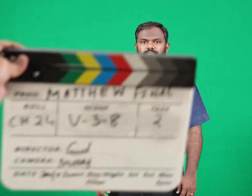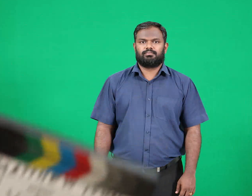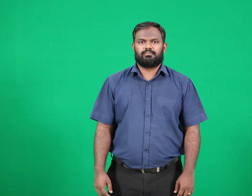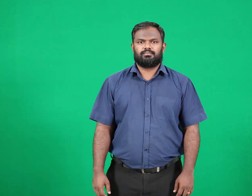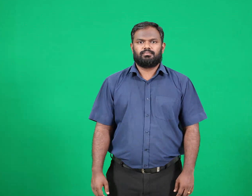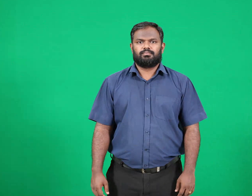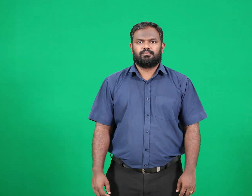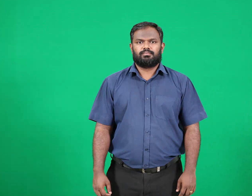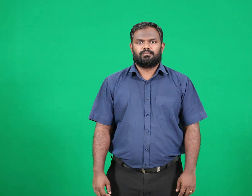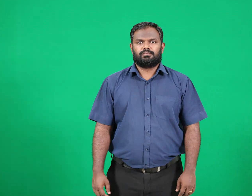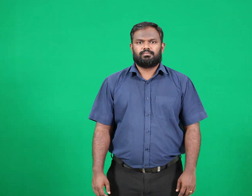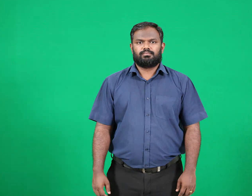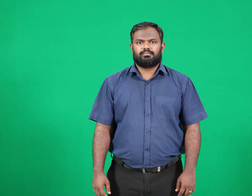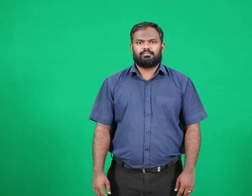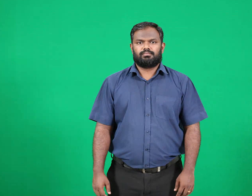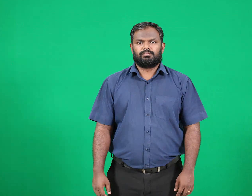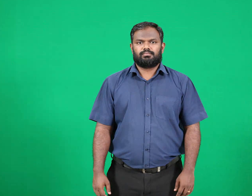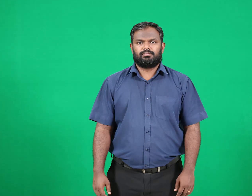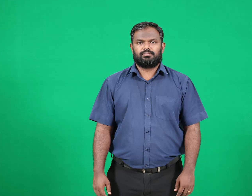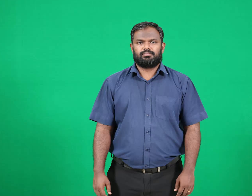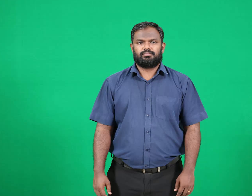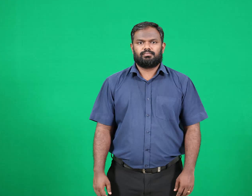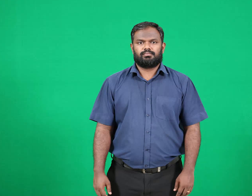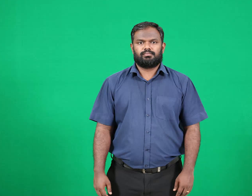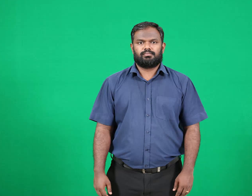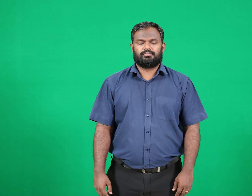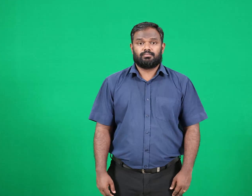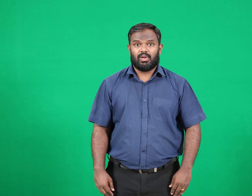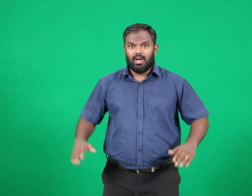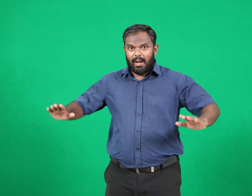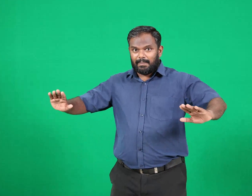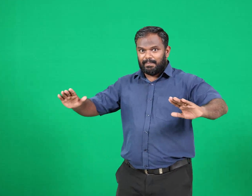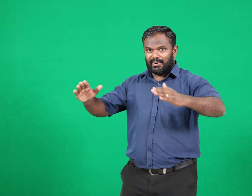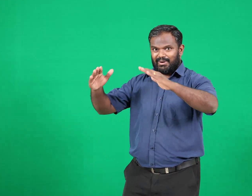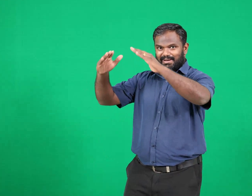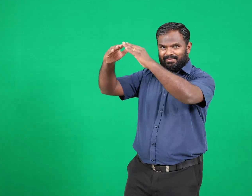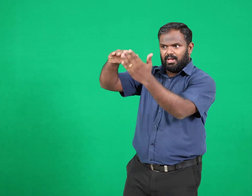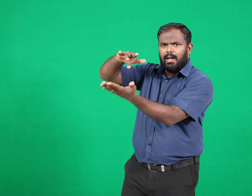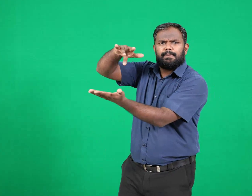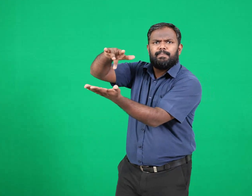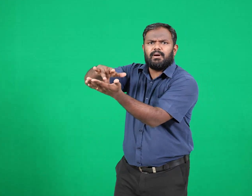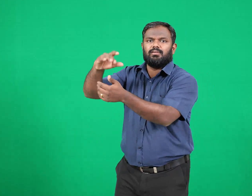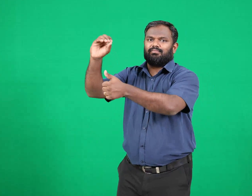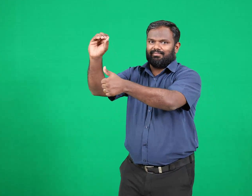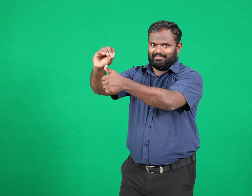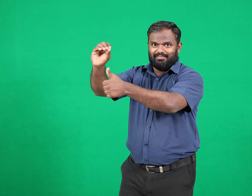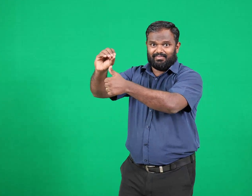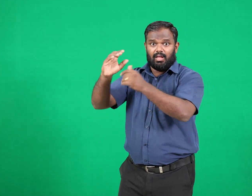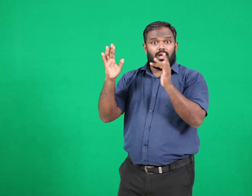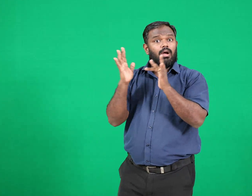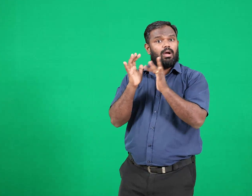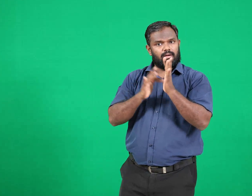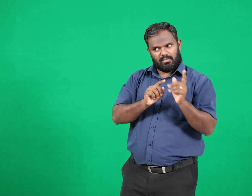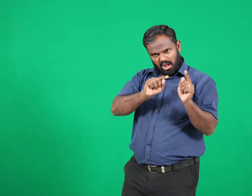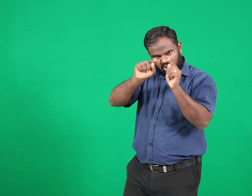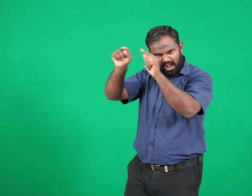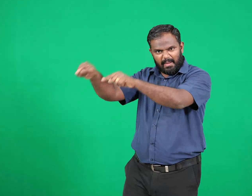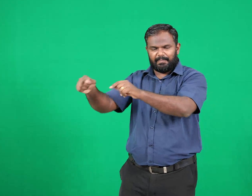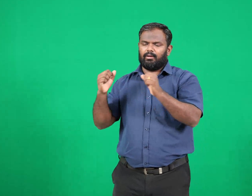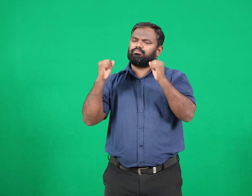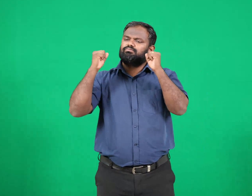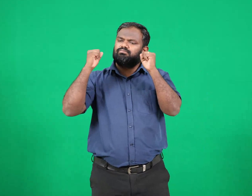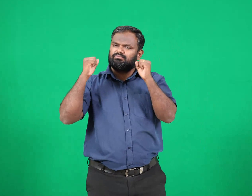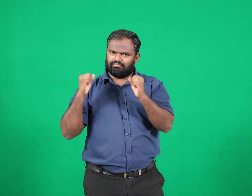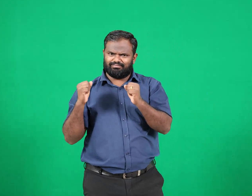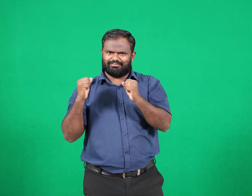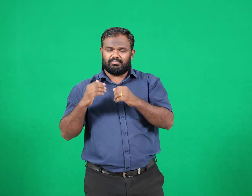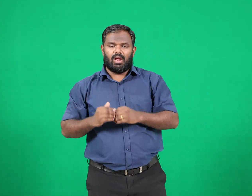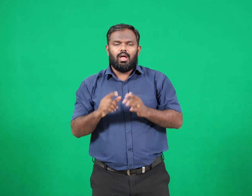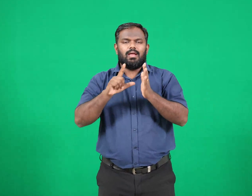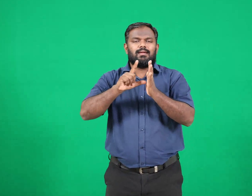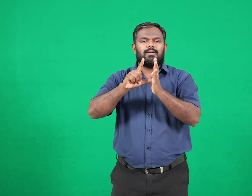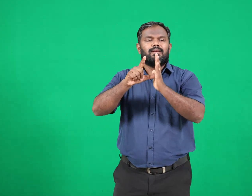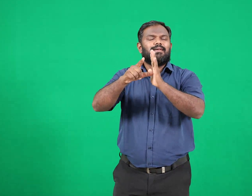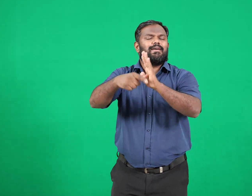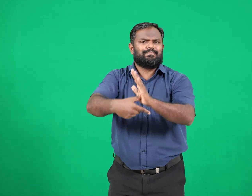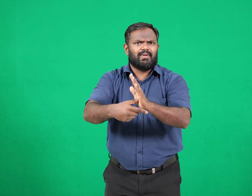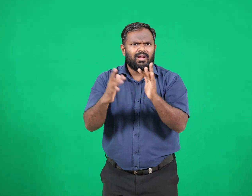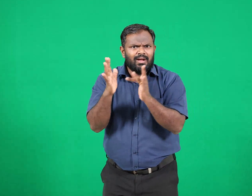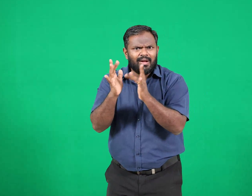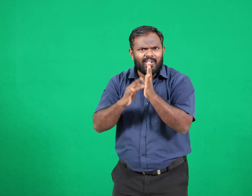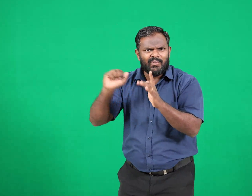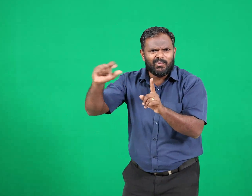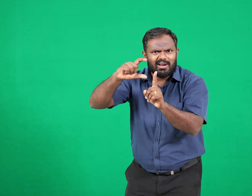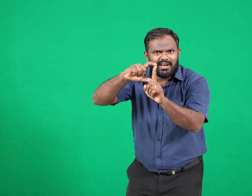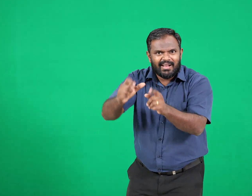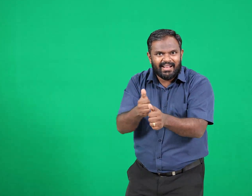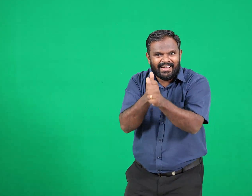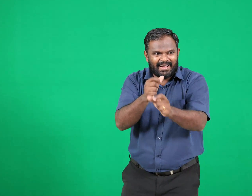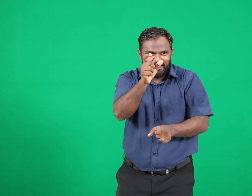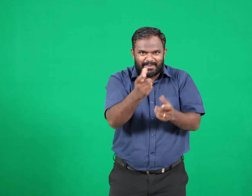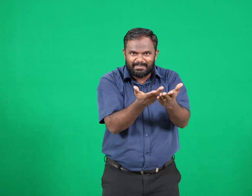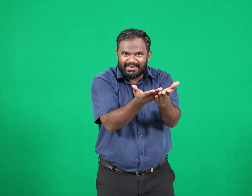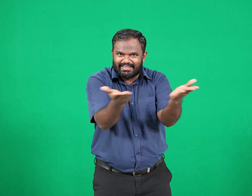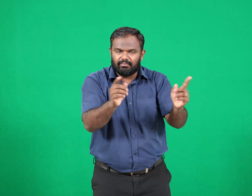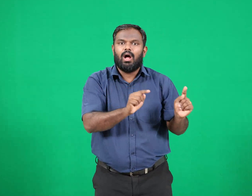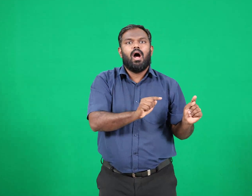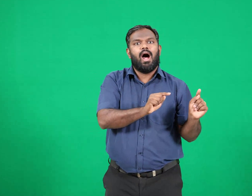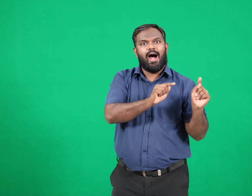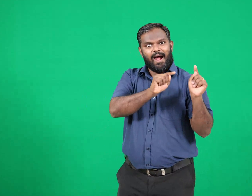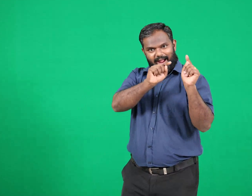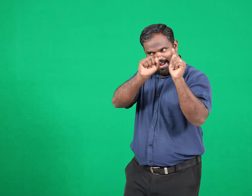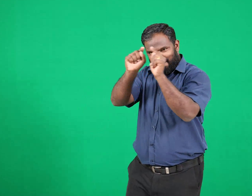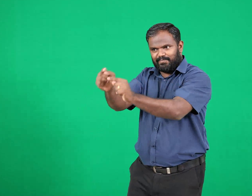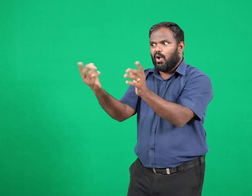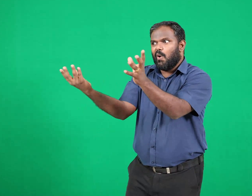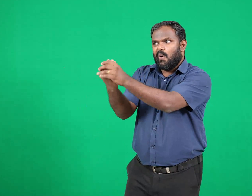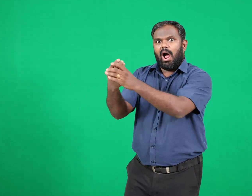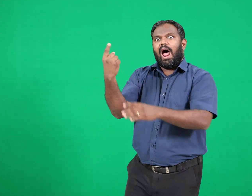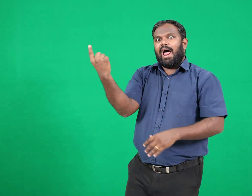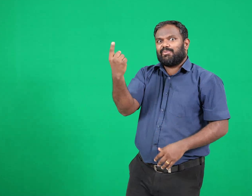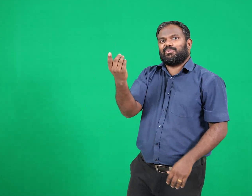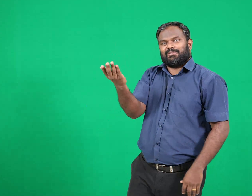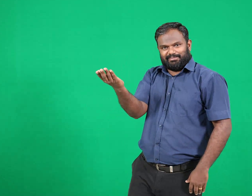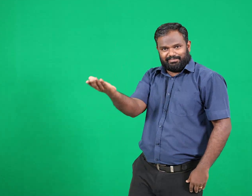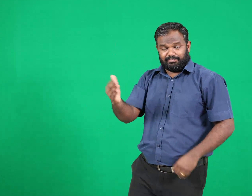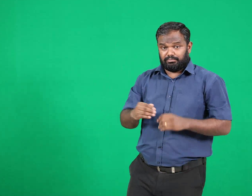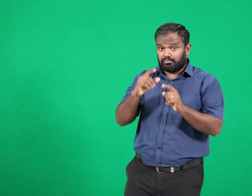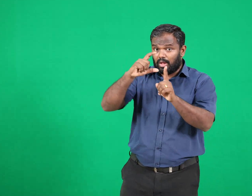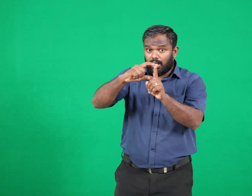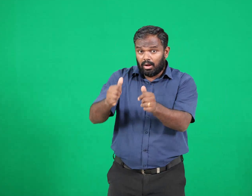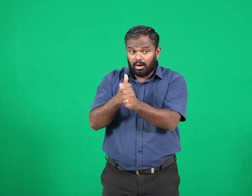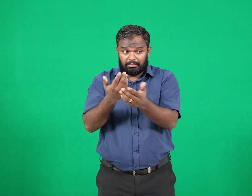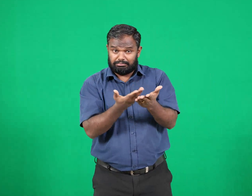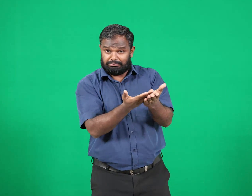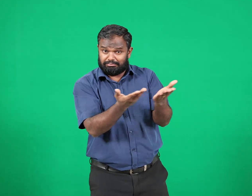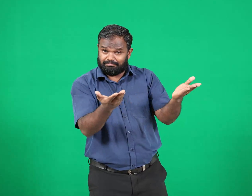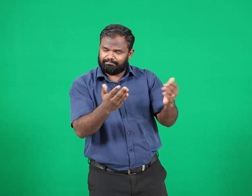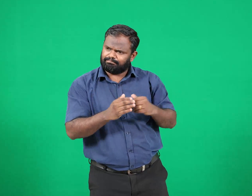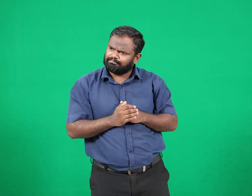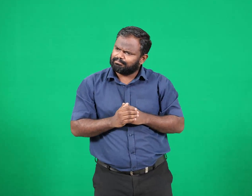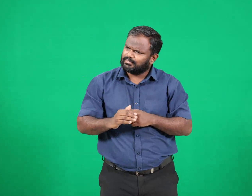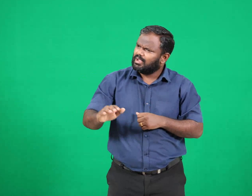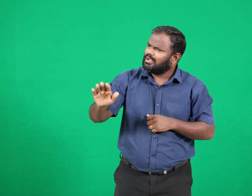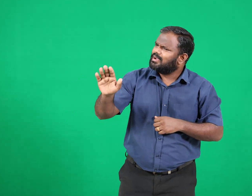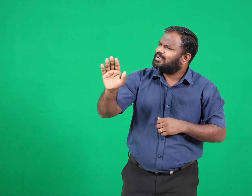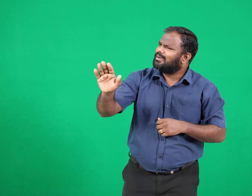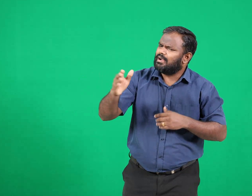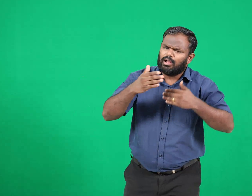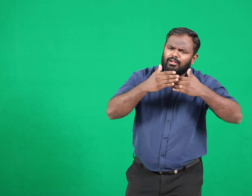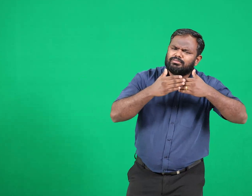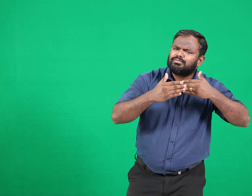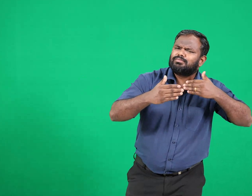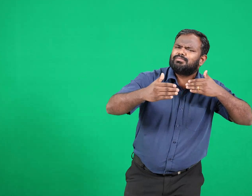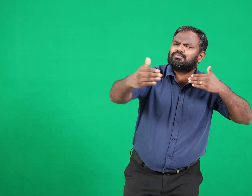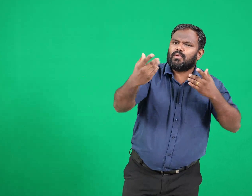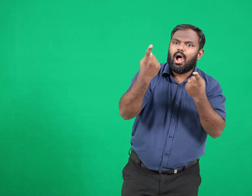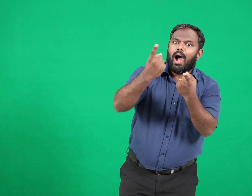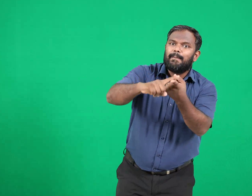While Jesus was sitting on the Mount of Olives, the disciples came to Him privately.